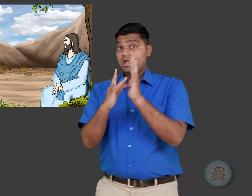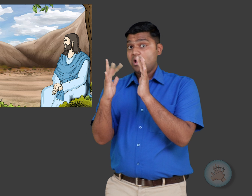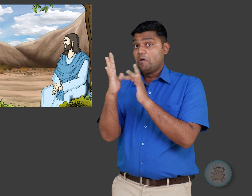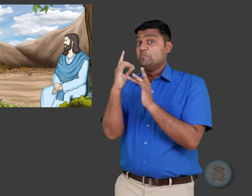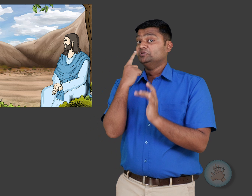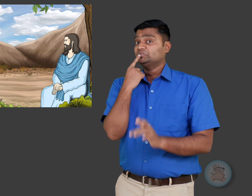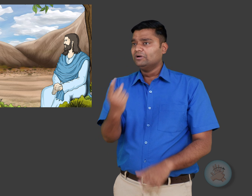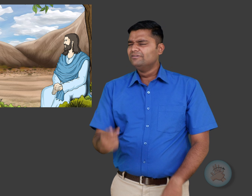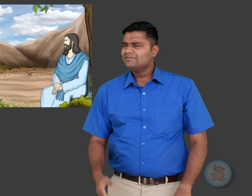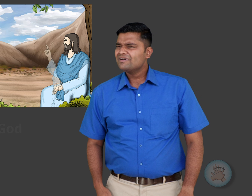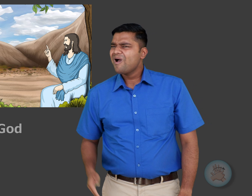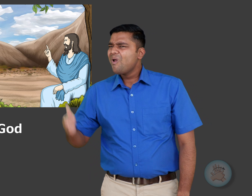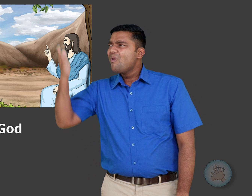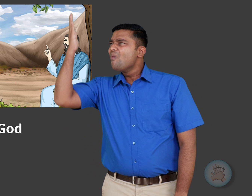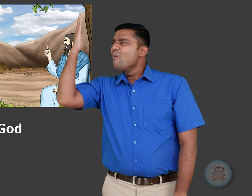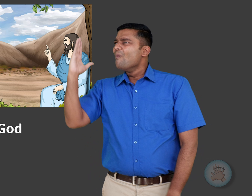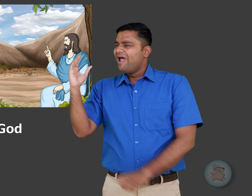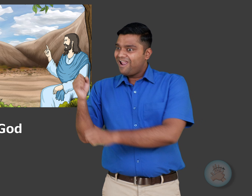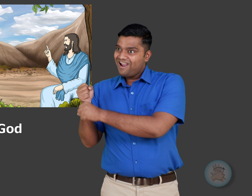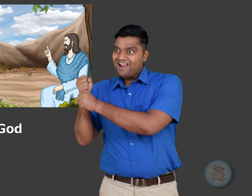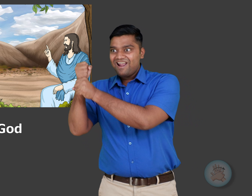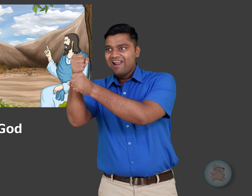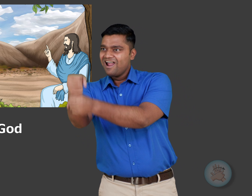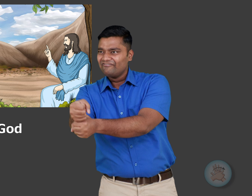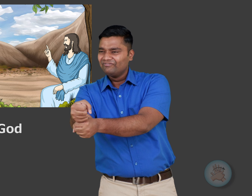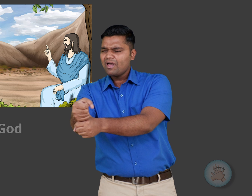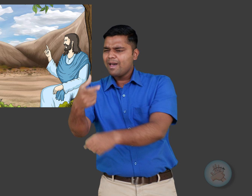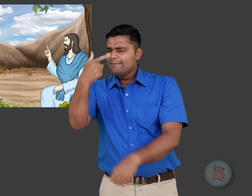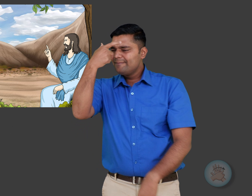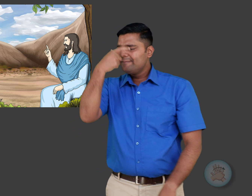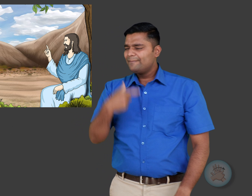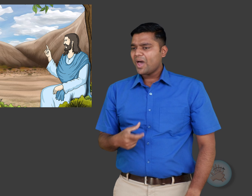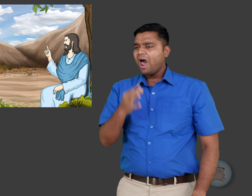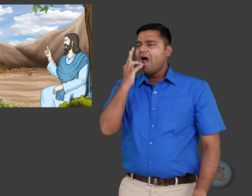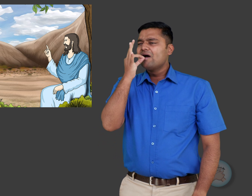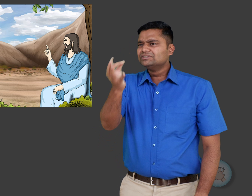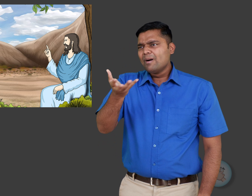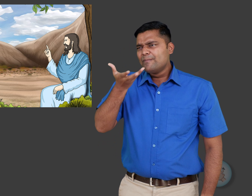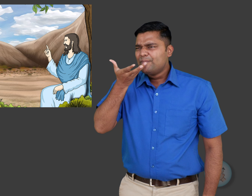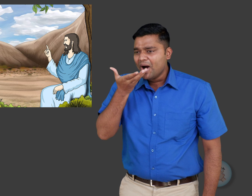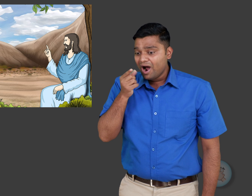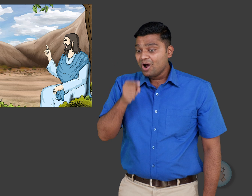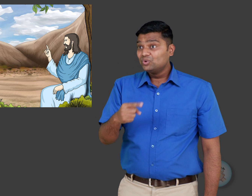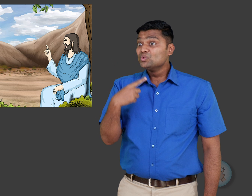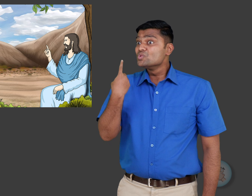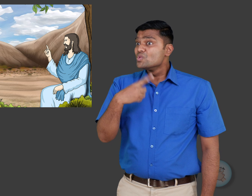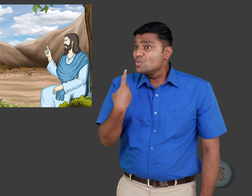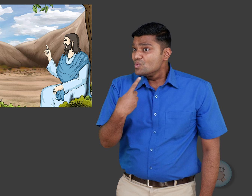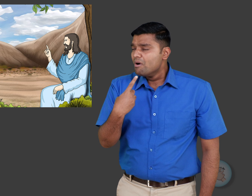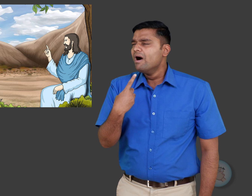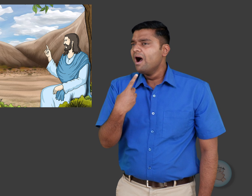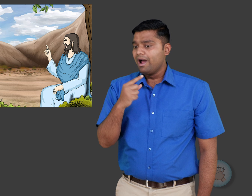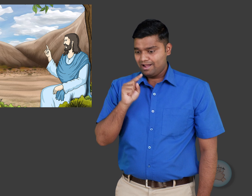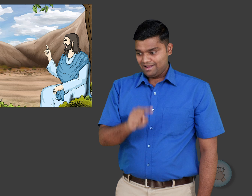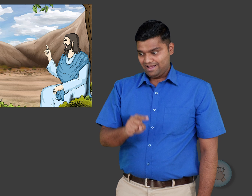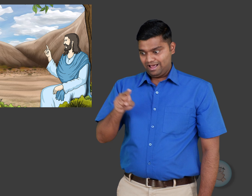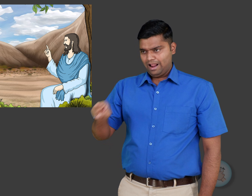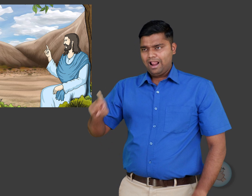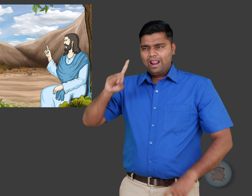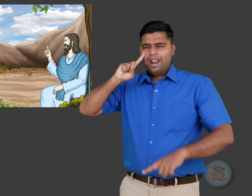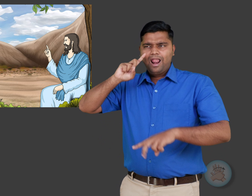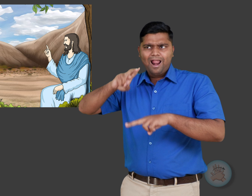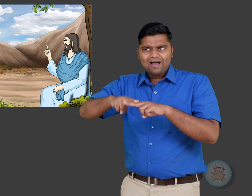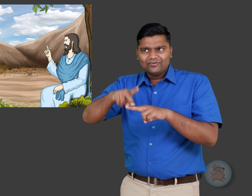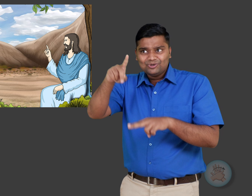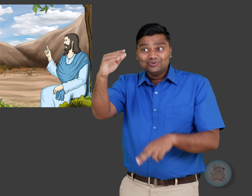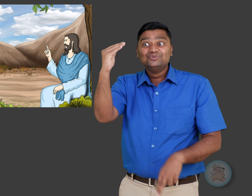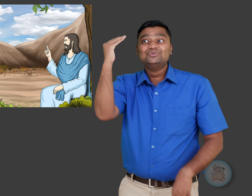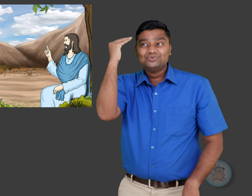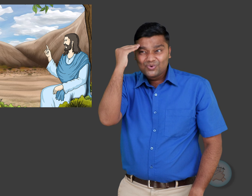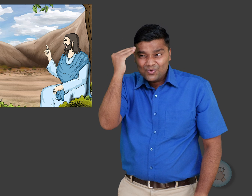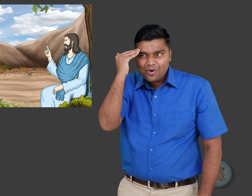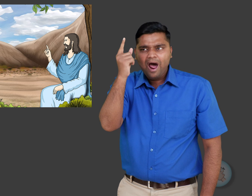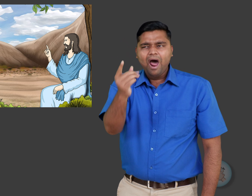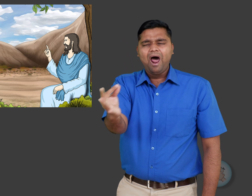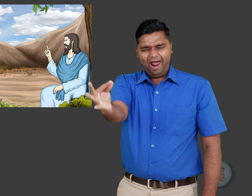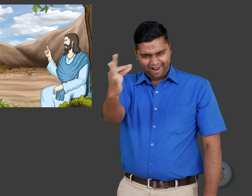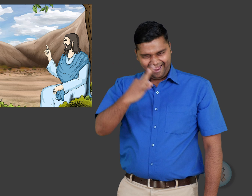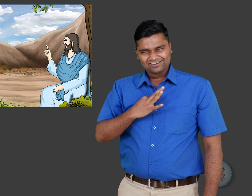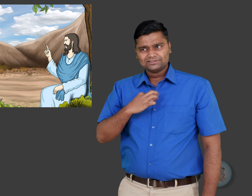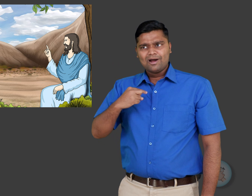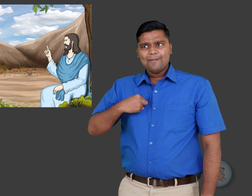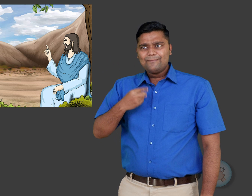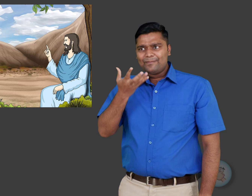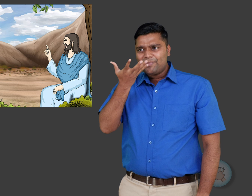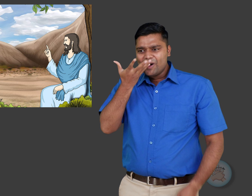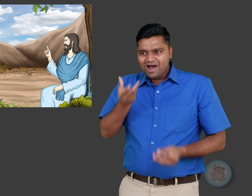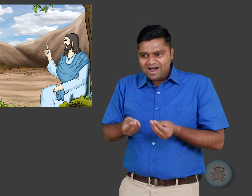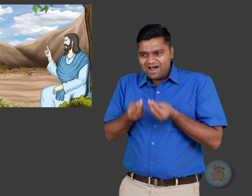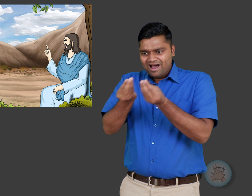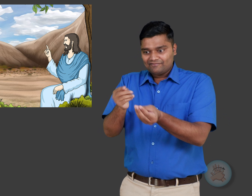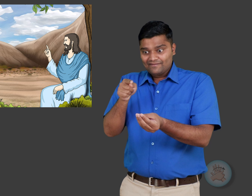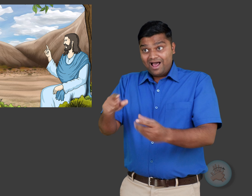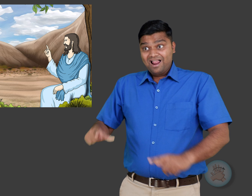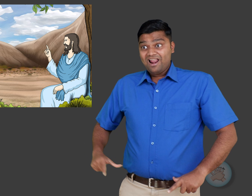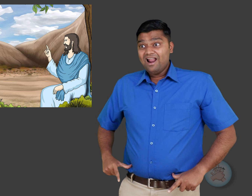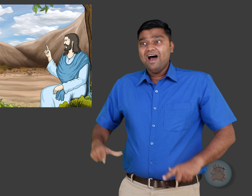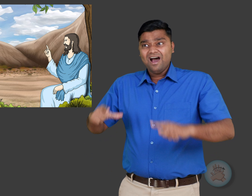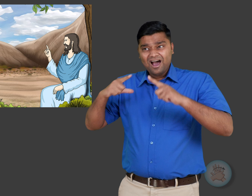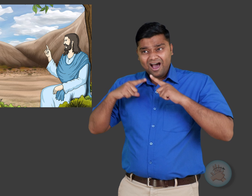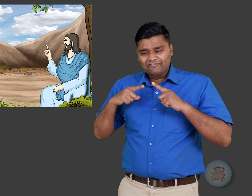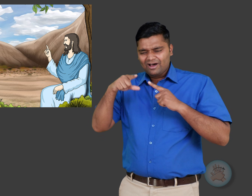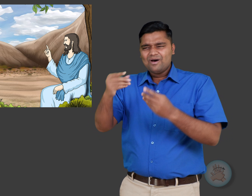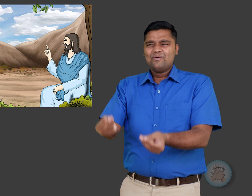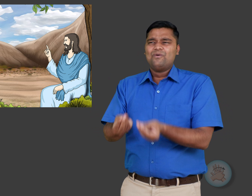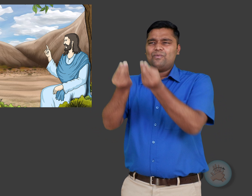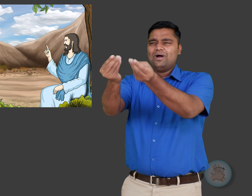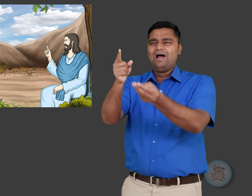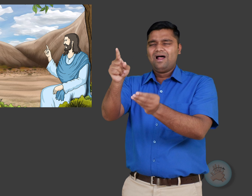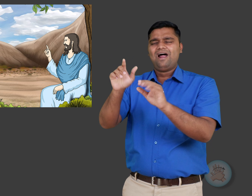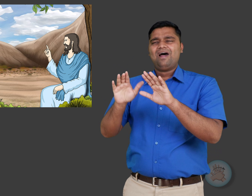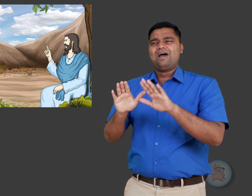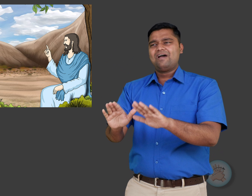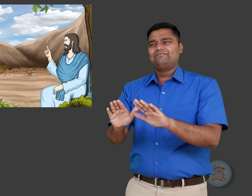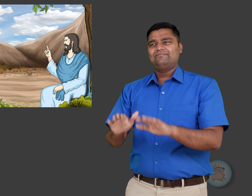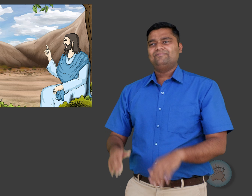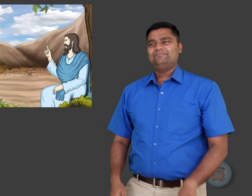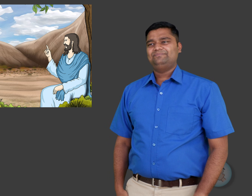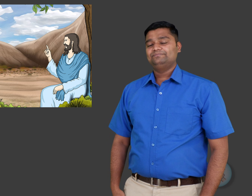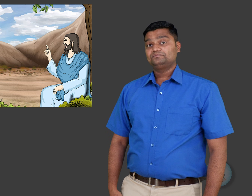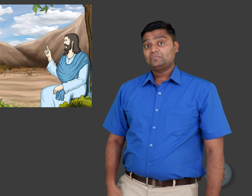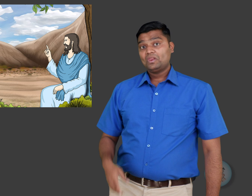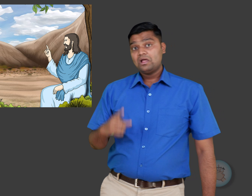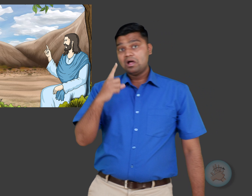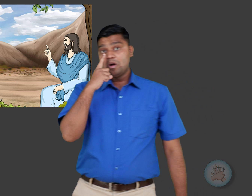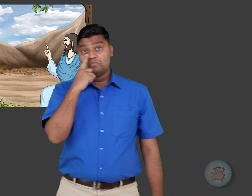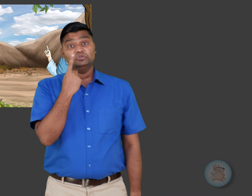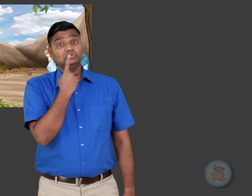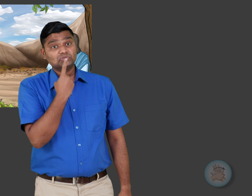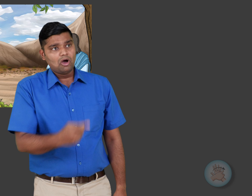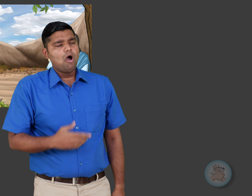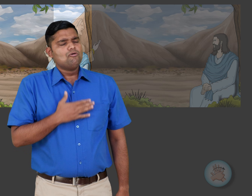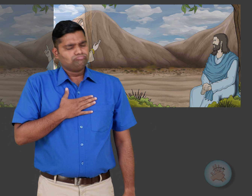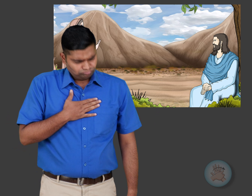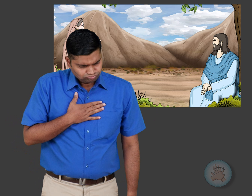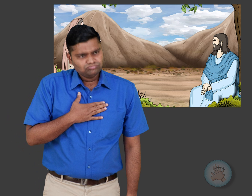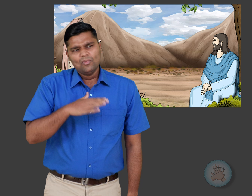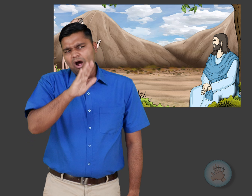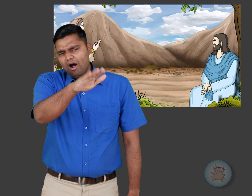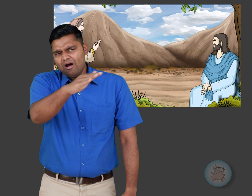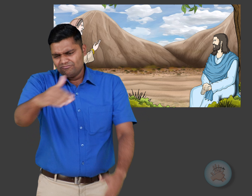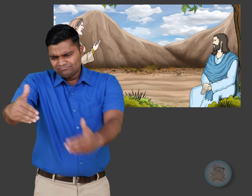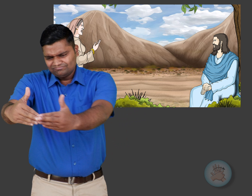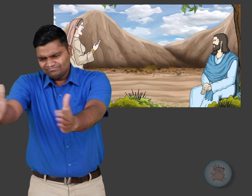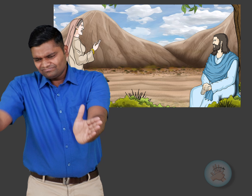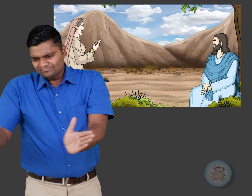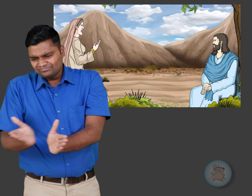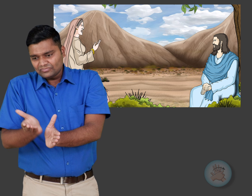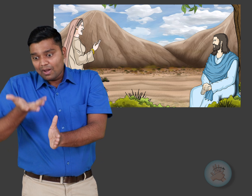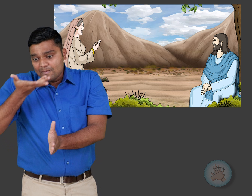(For Jews do not associate with Samaritans.) Jesus answered, “If you knew the gift of God and who is asking you for a drink, you would have asked Him, and He would have given you living water.”